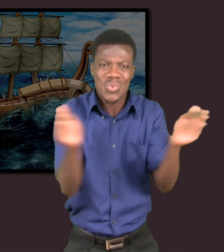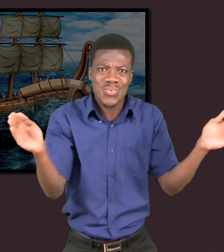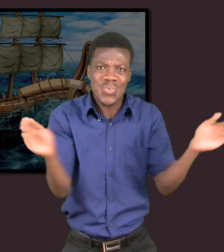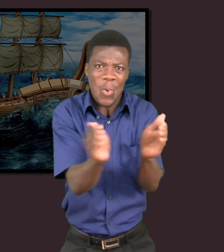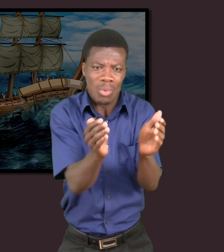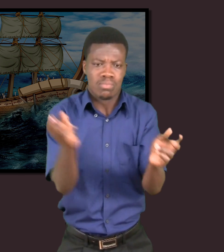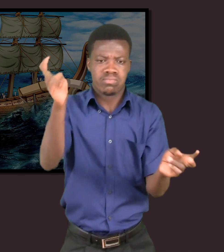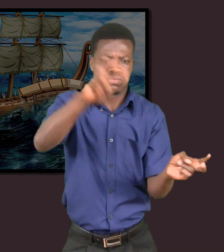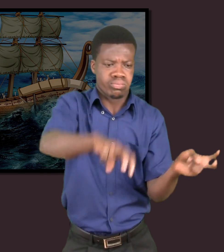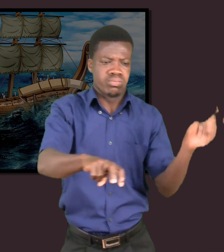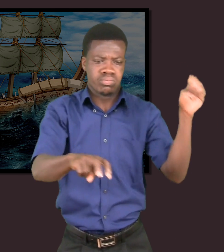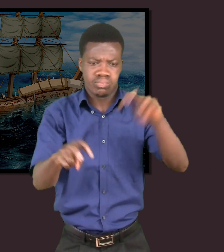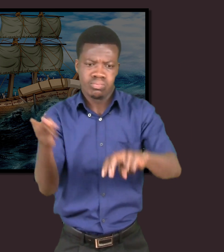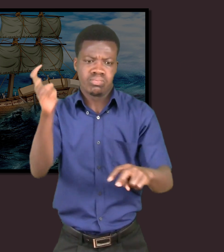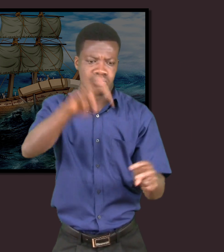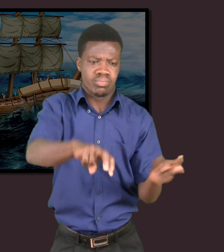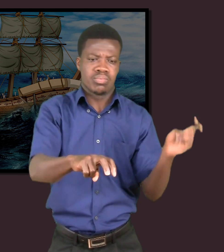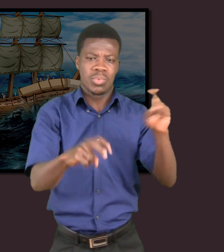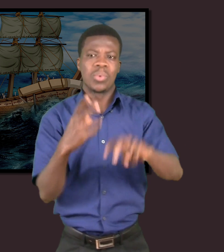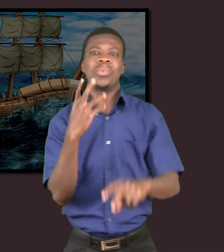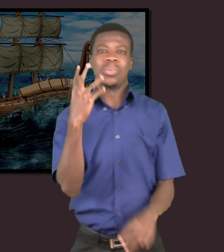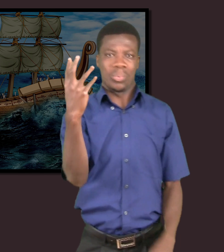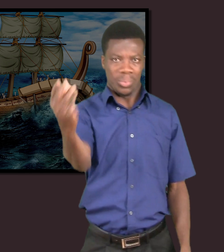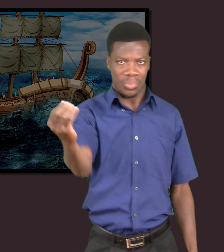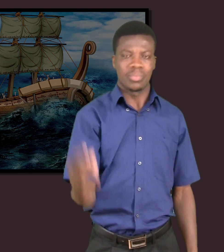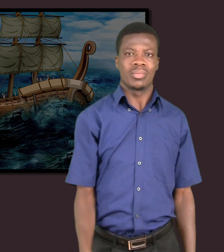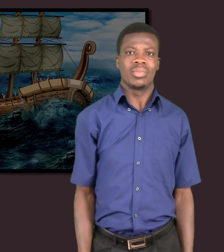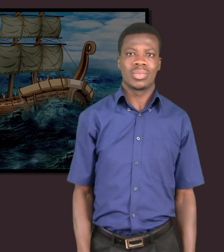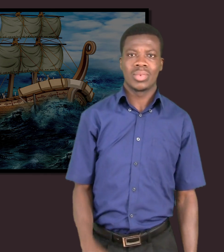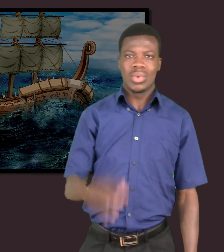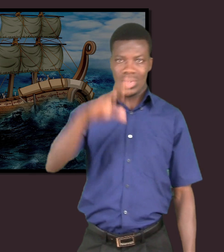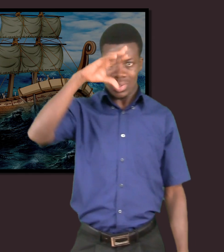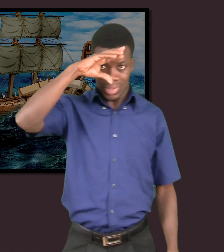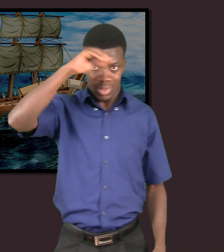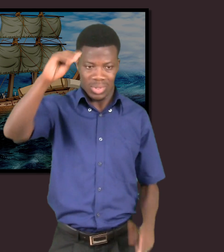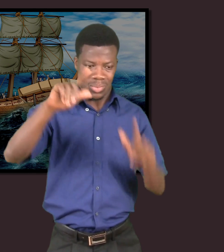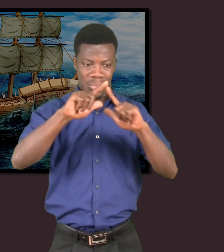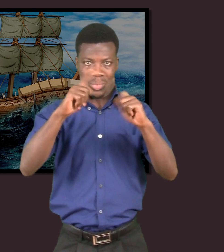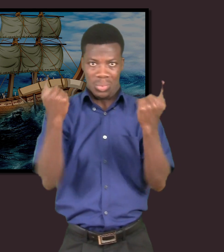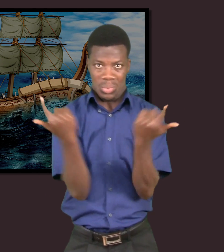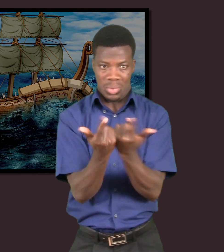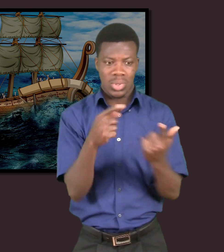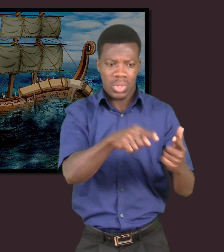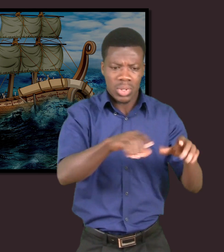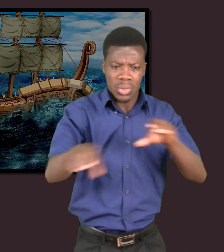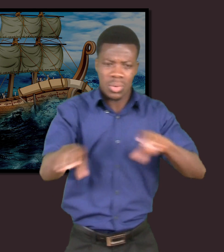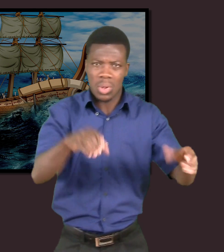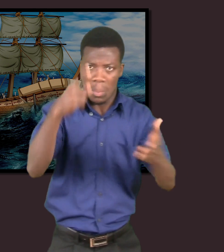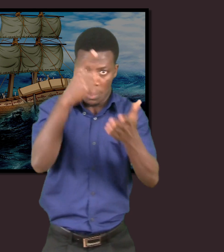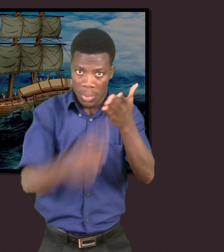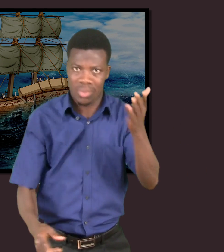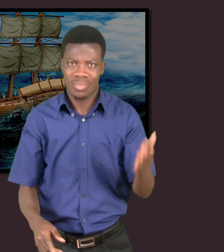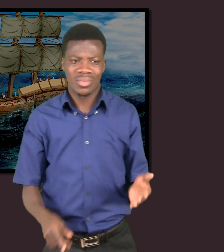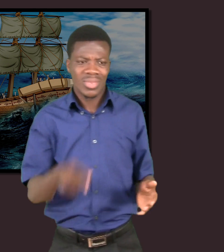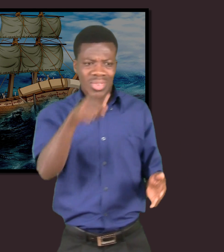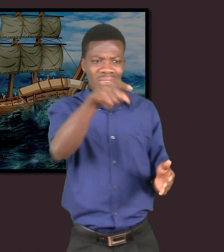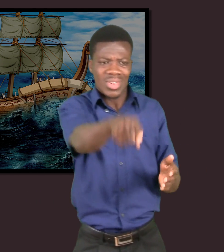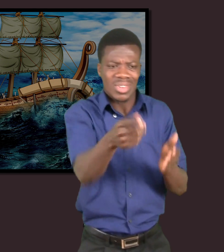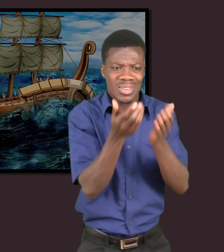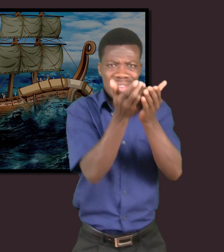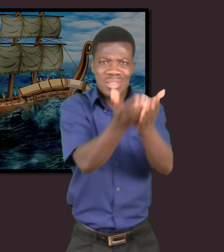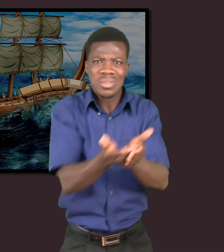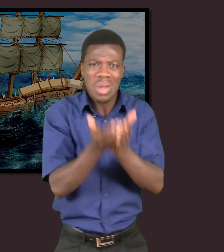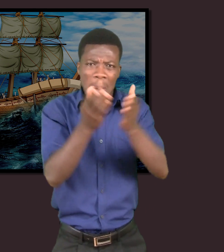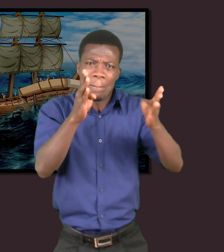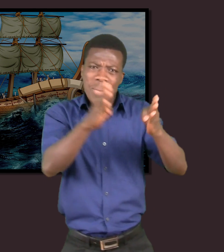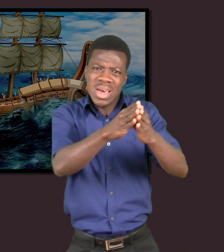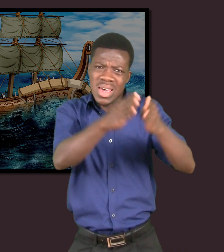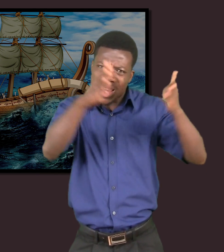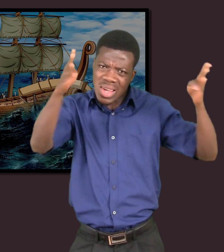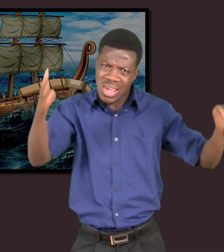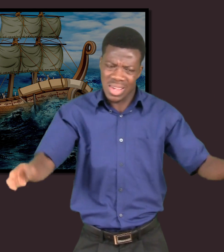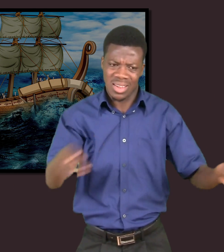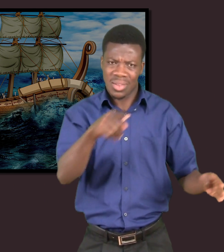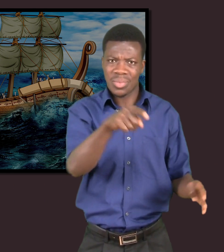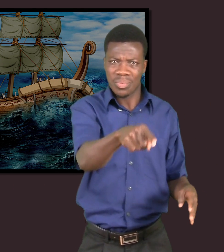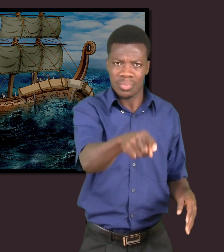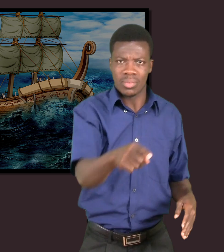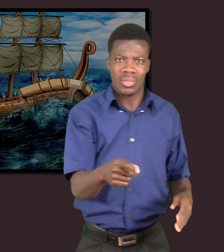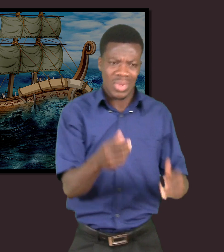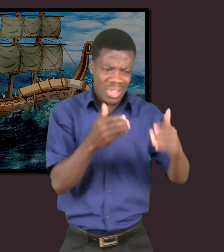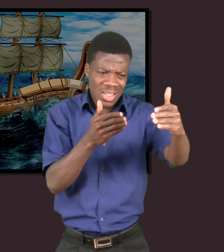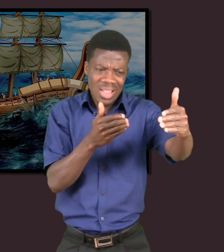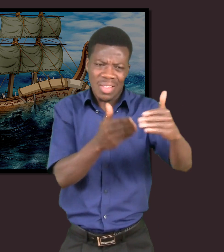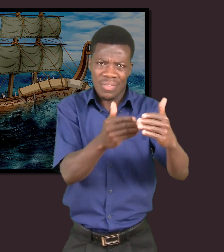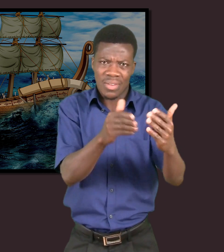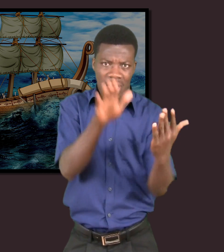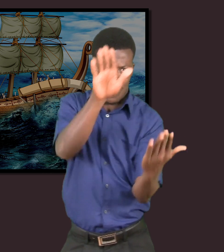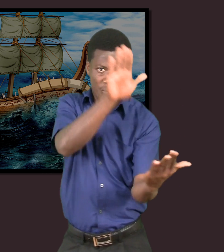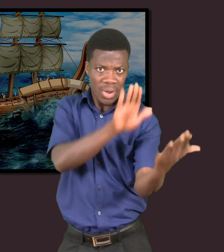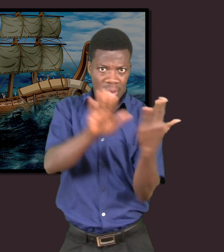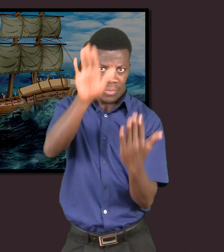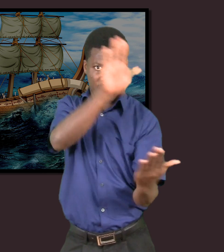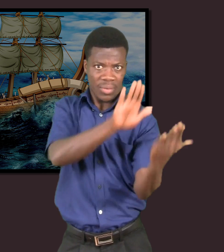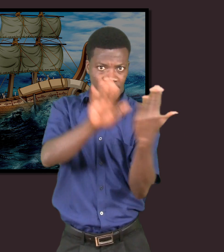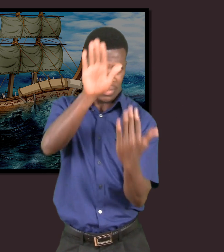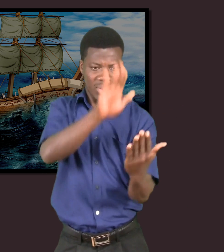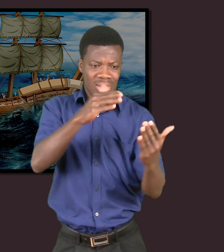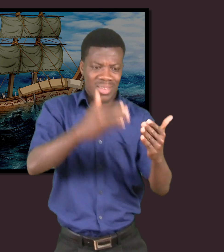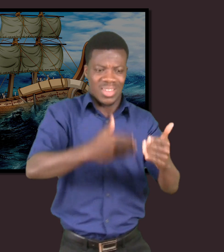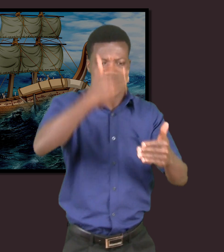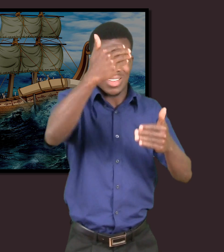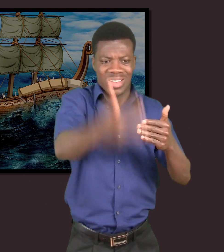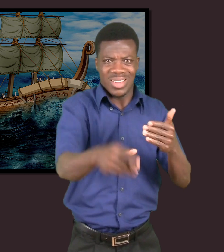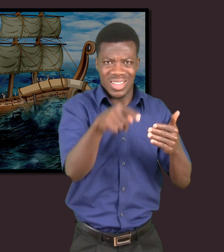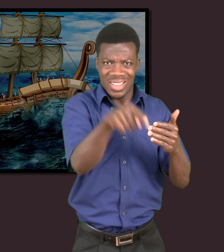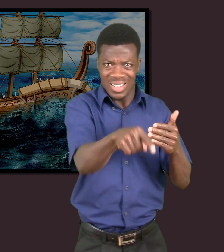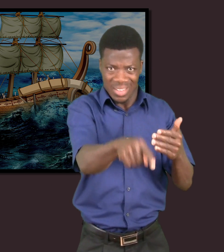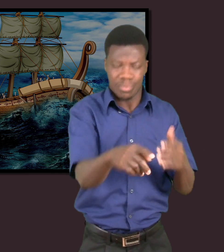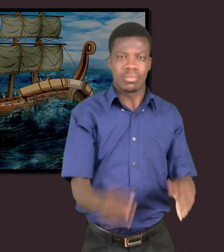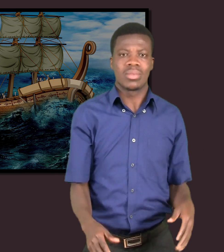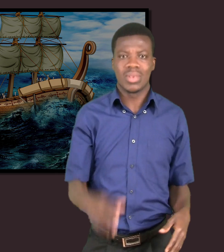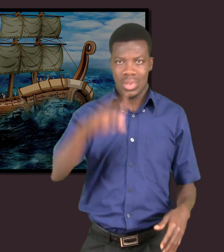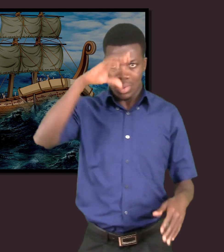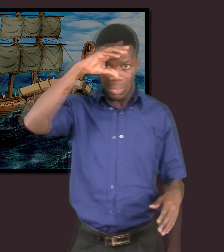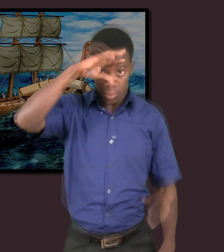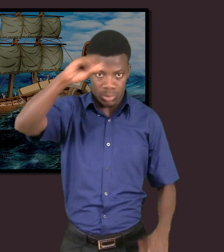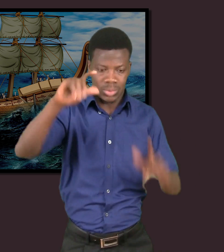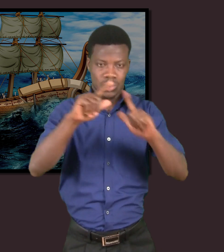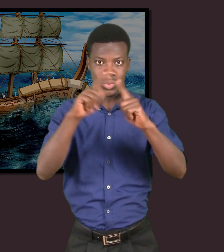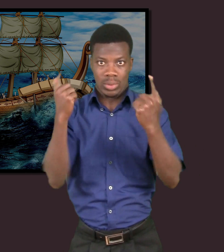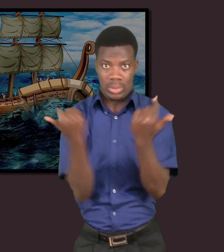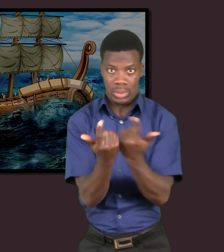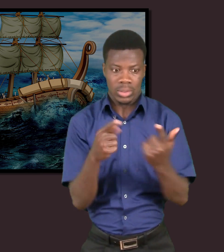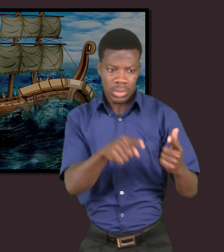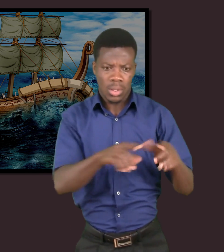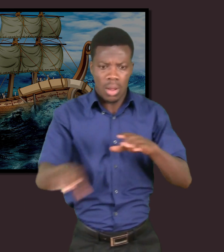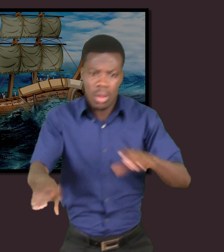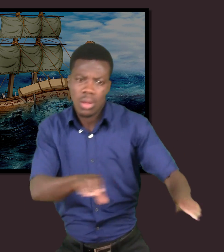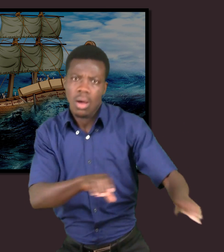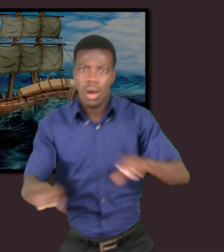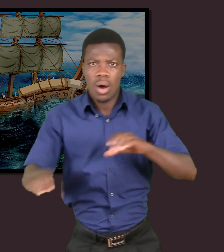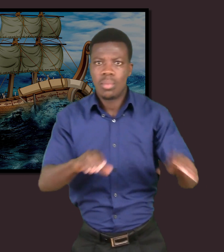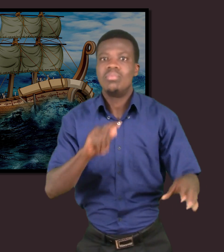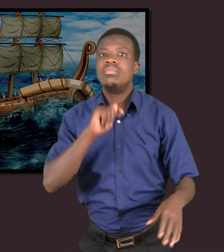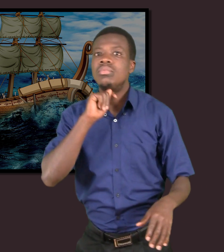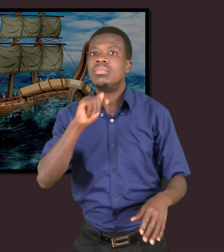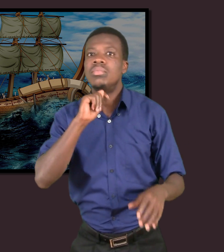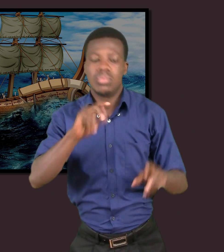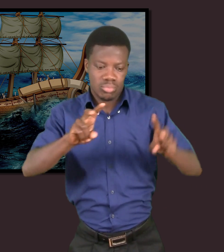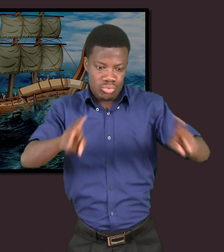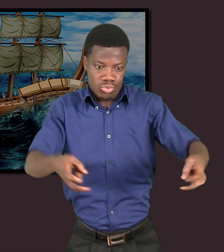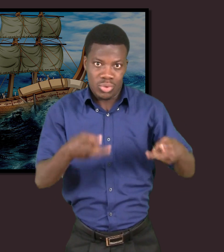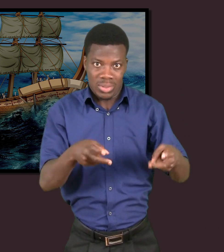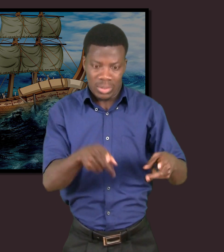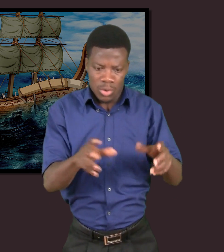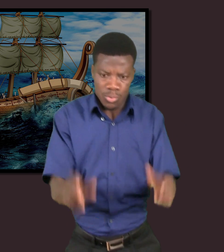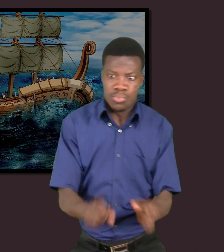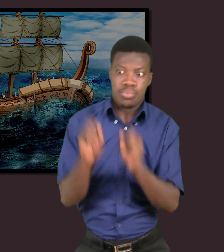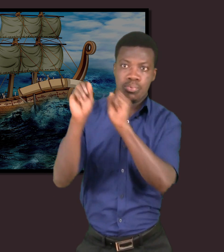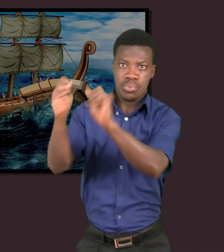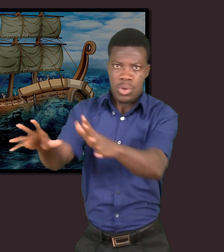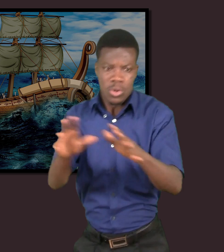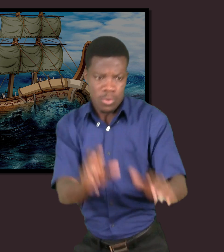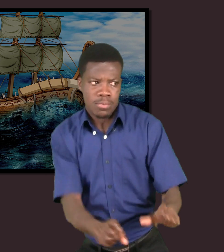Meanwhile, the sailors attempted to escape from the ship.